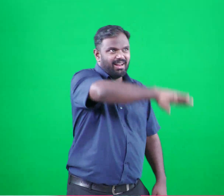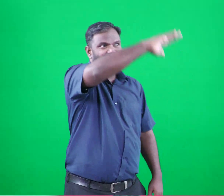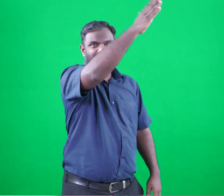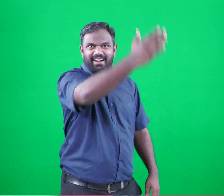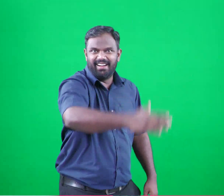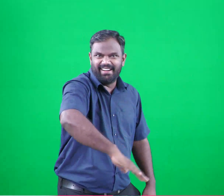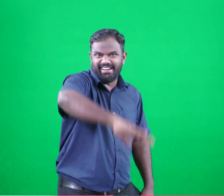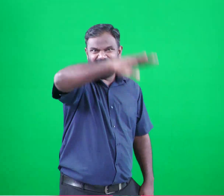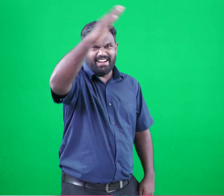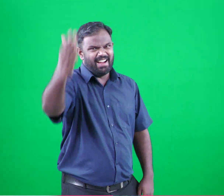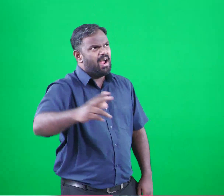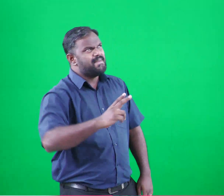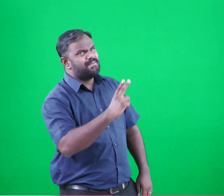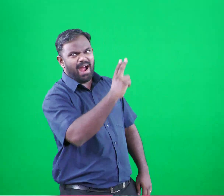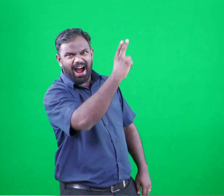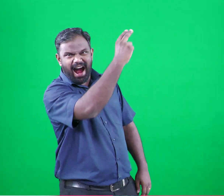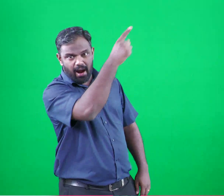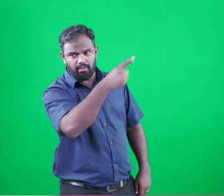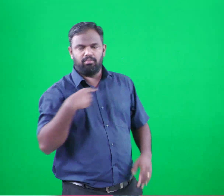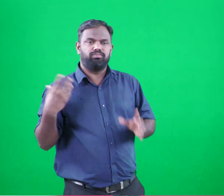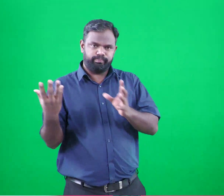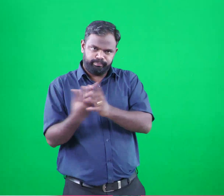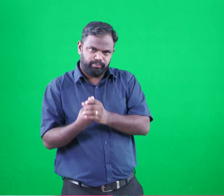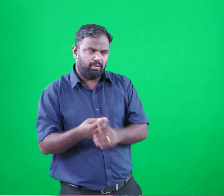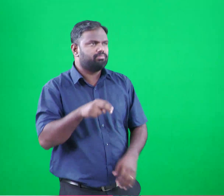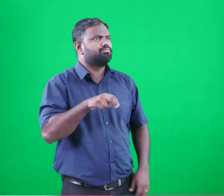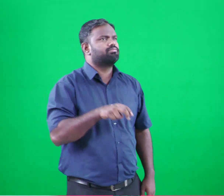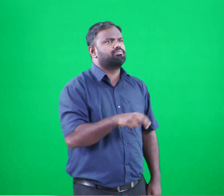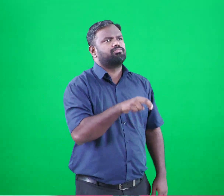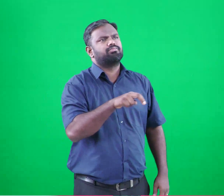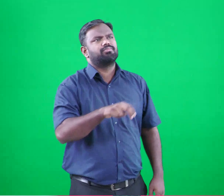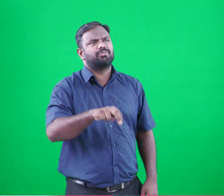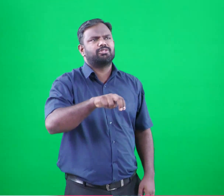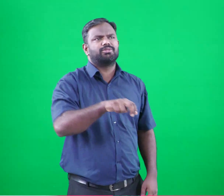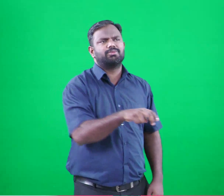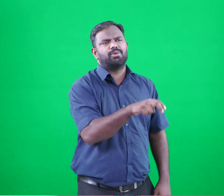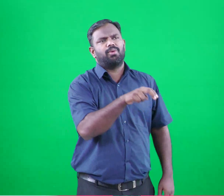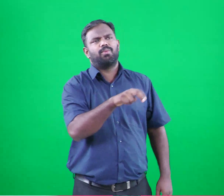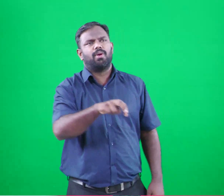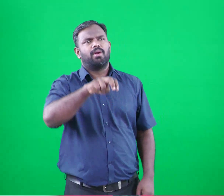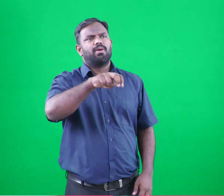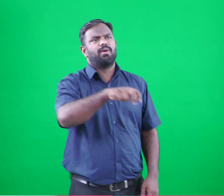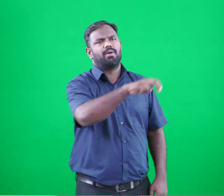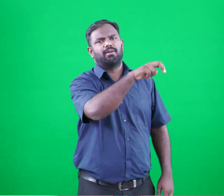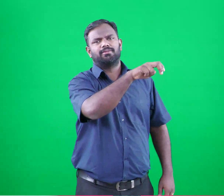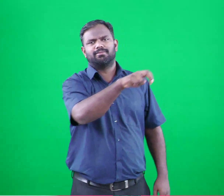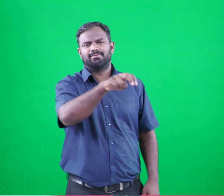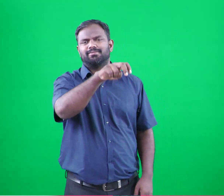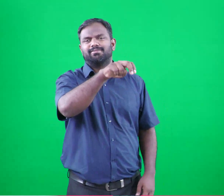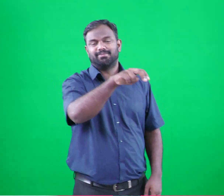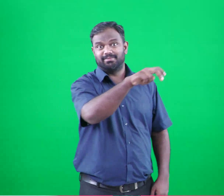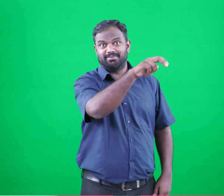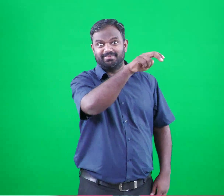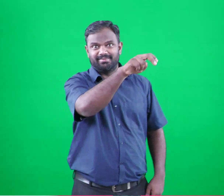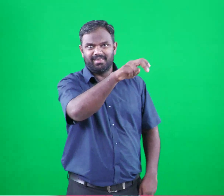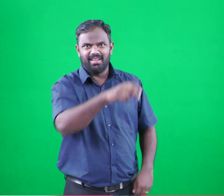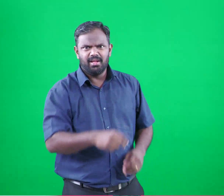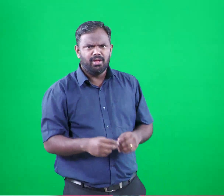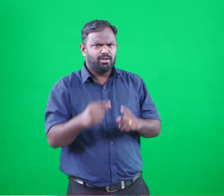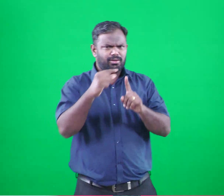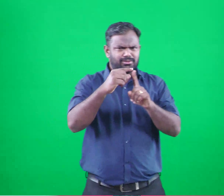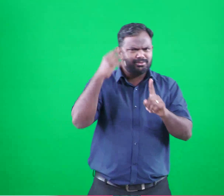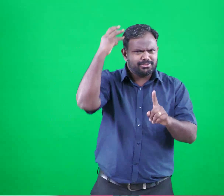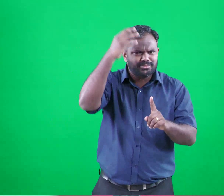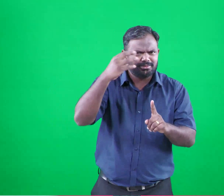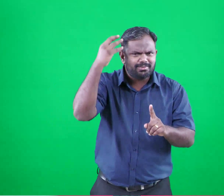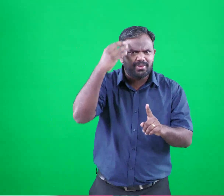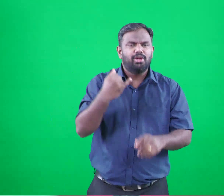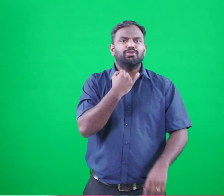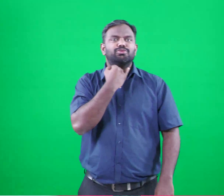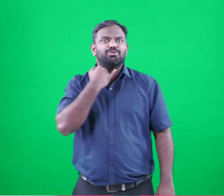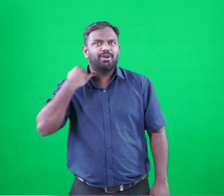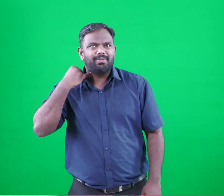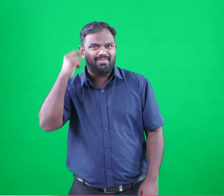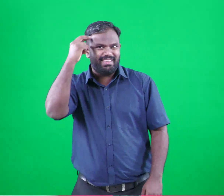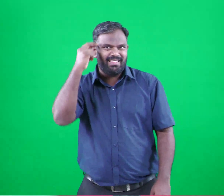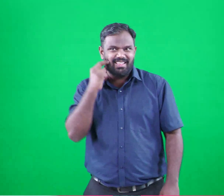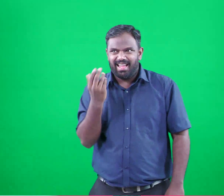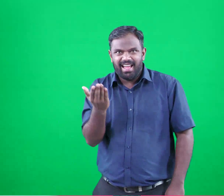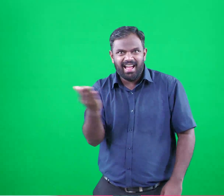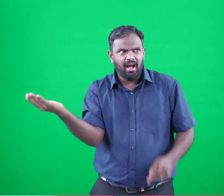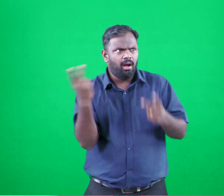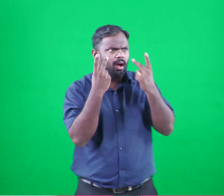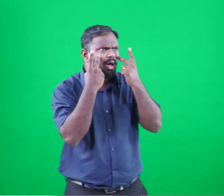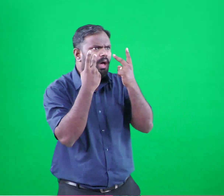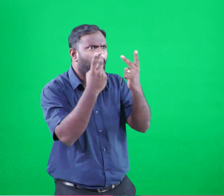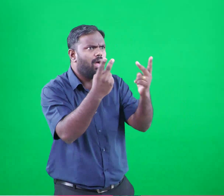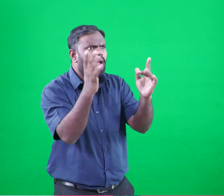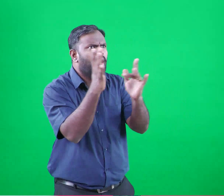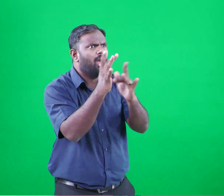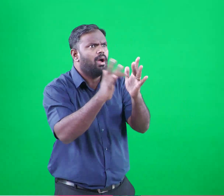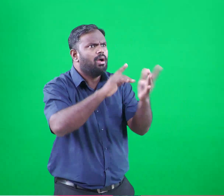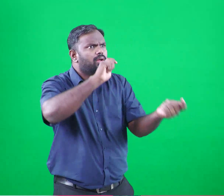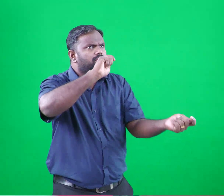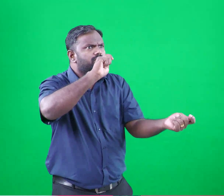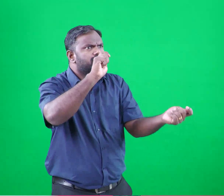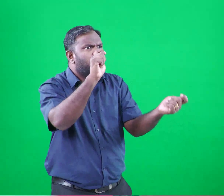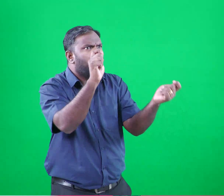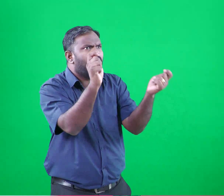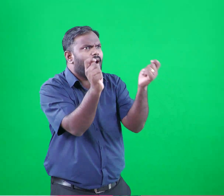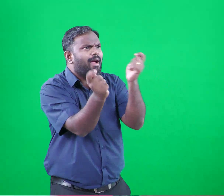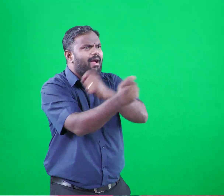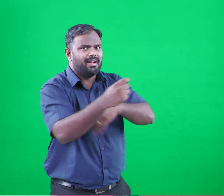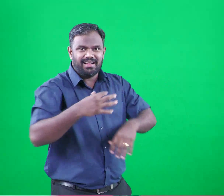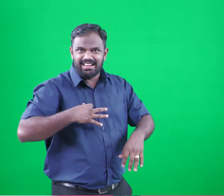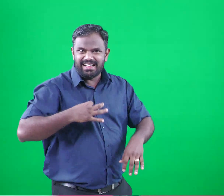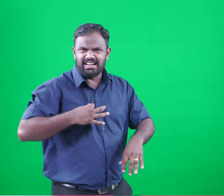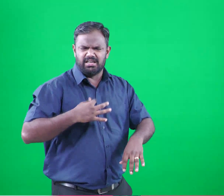There He was transfigured before them.